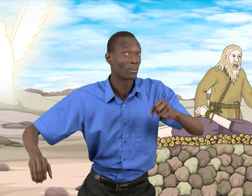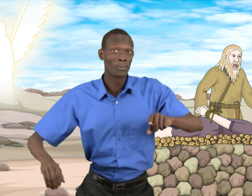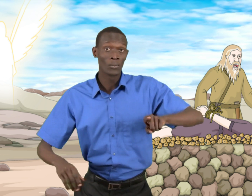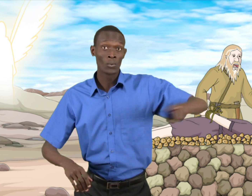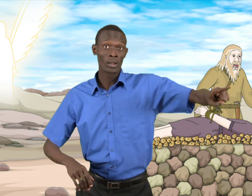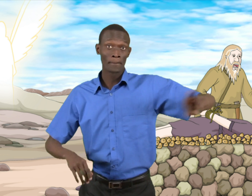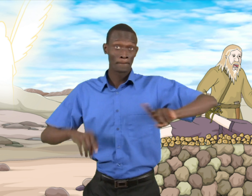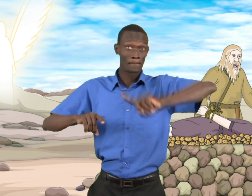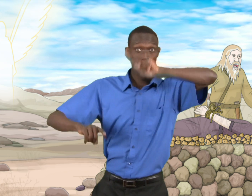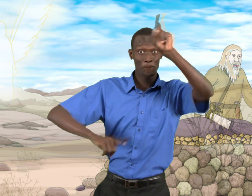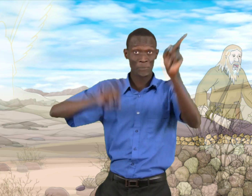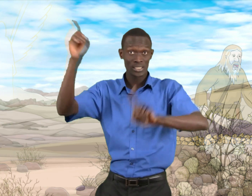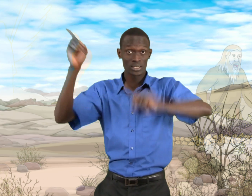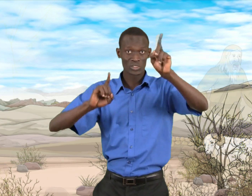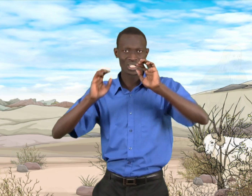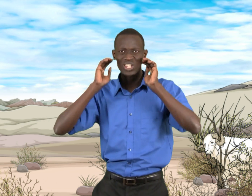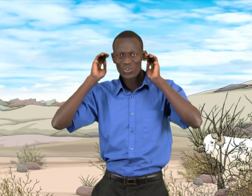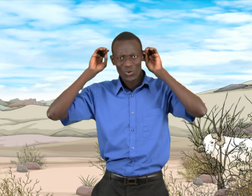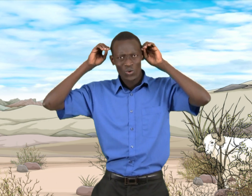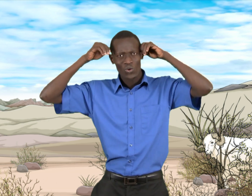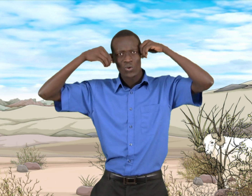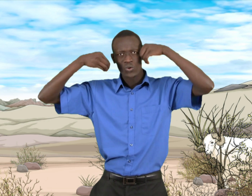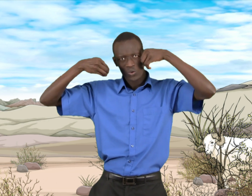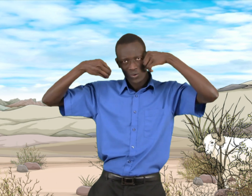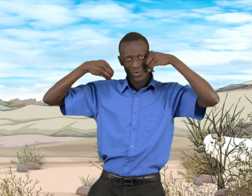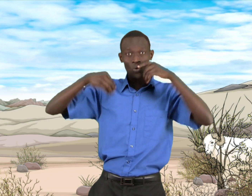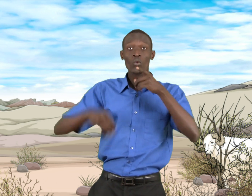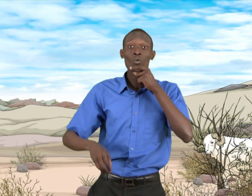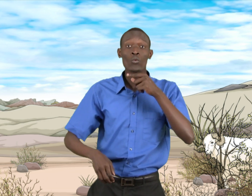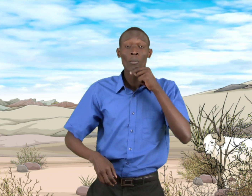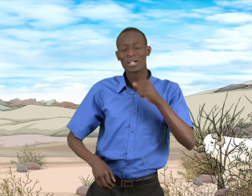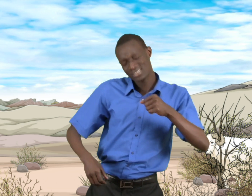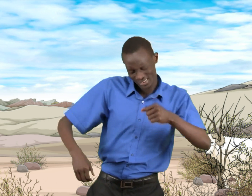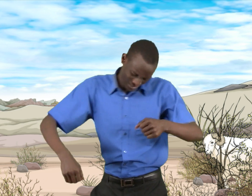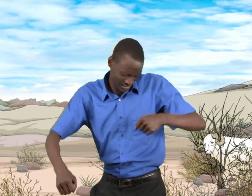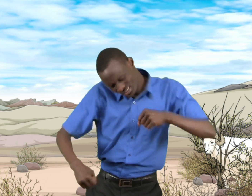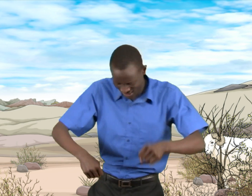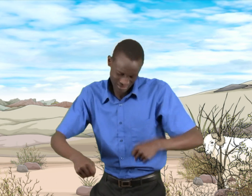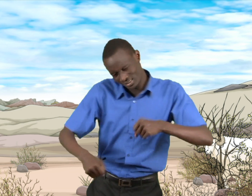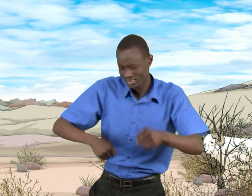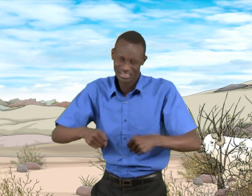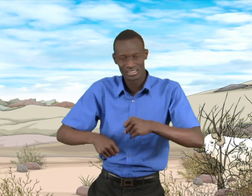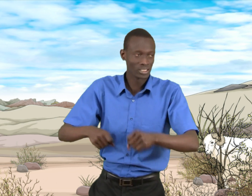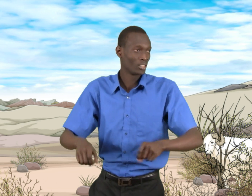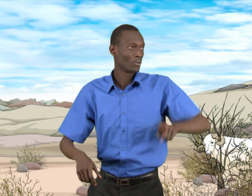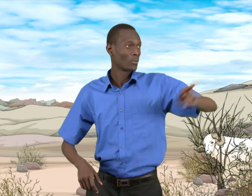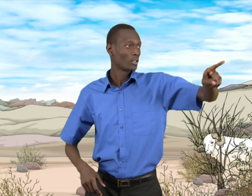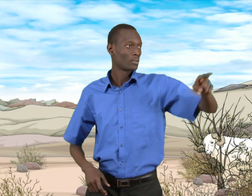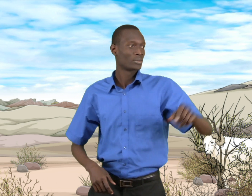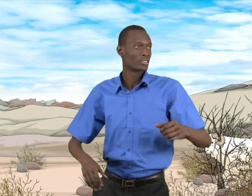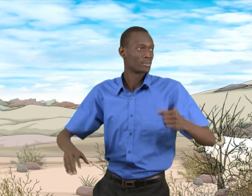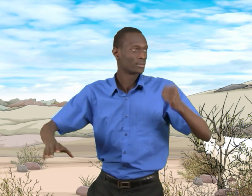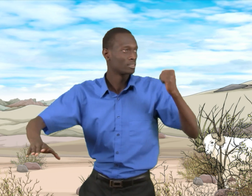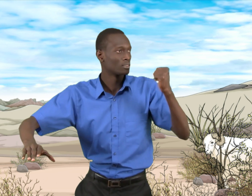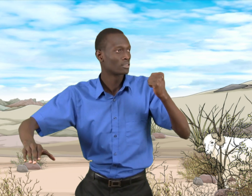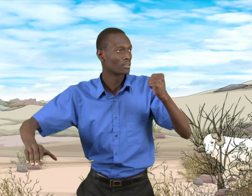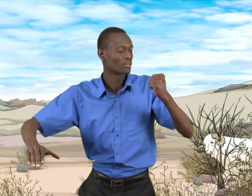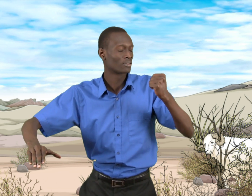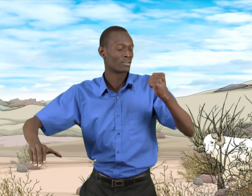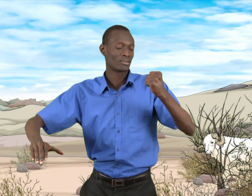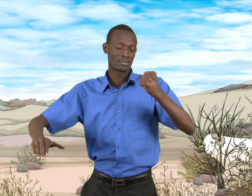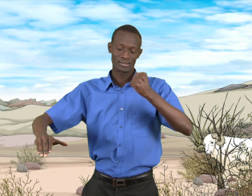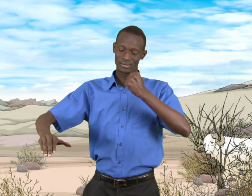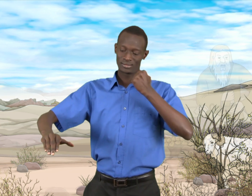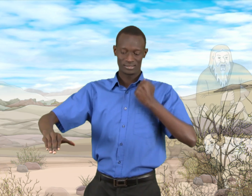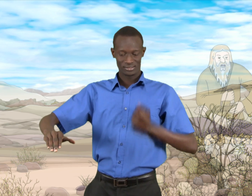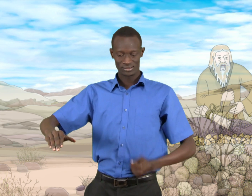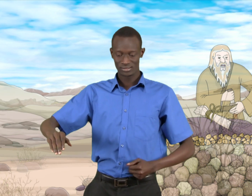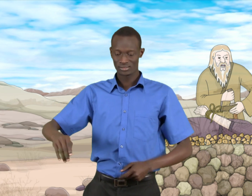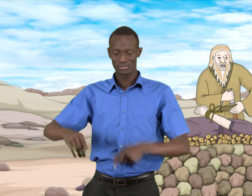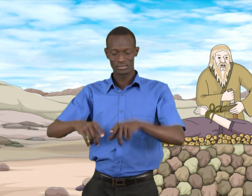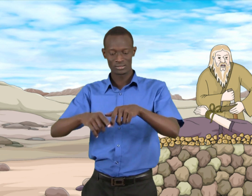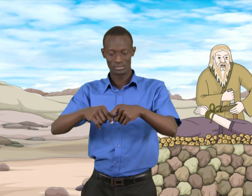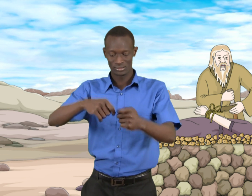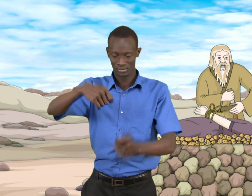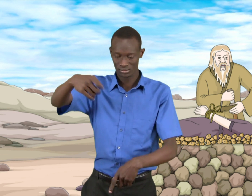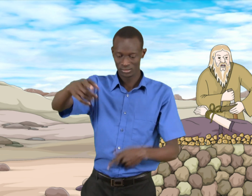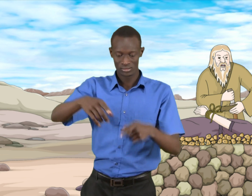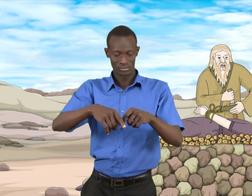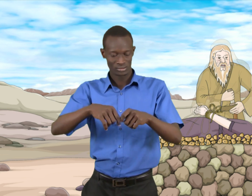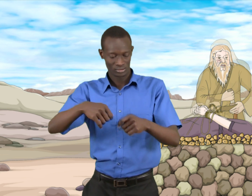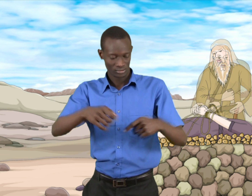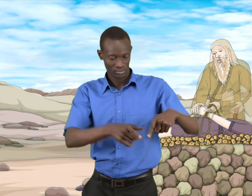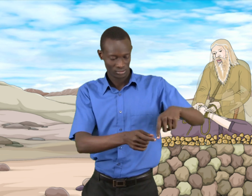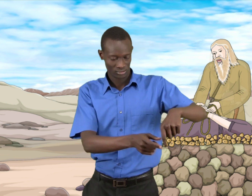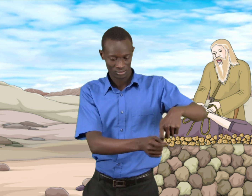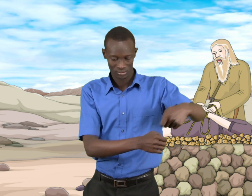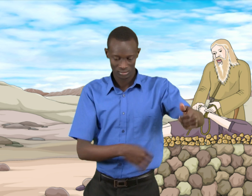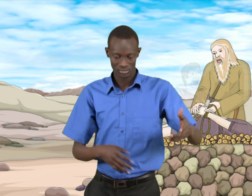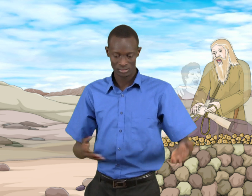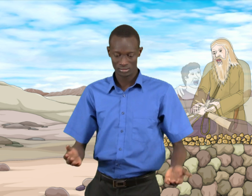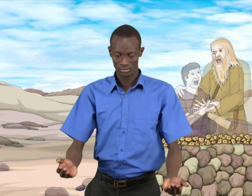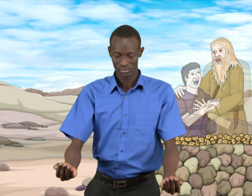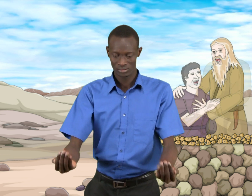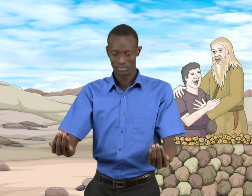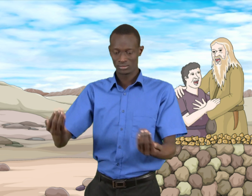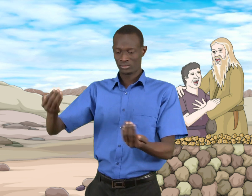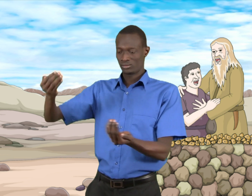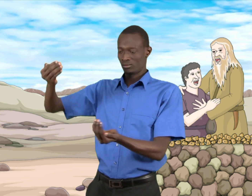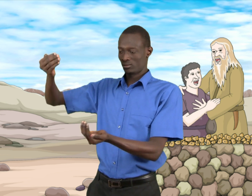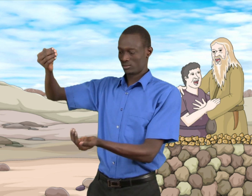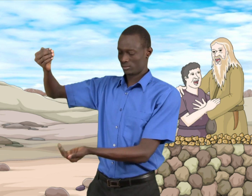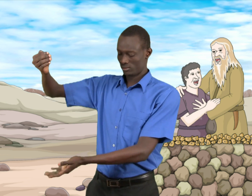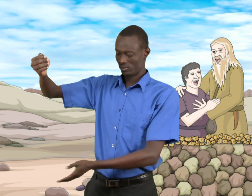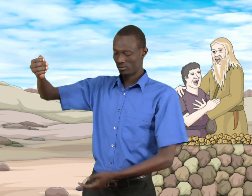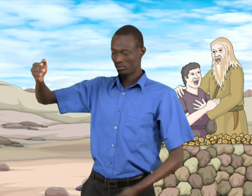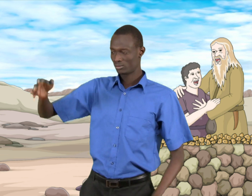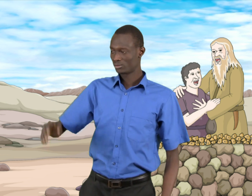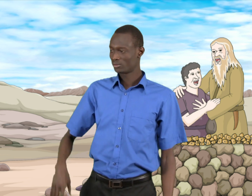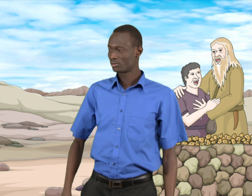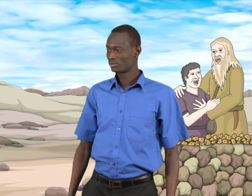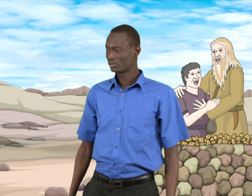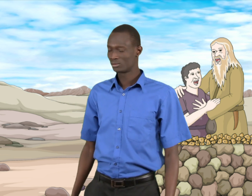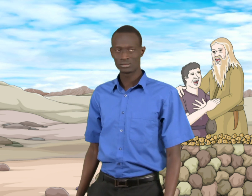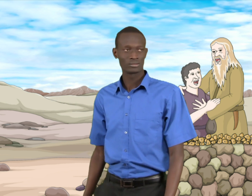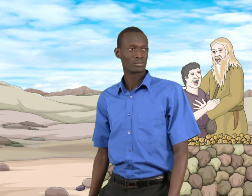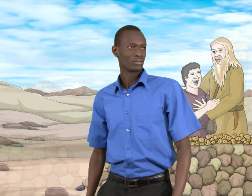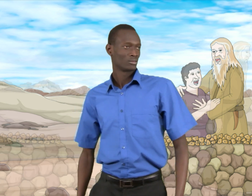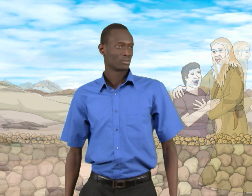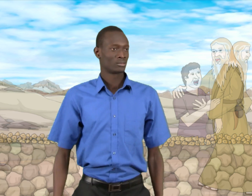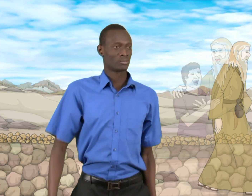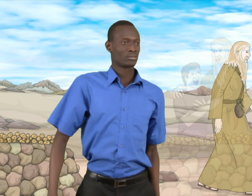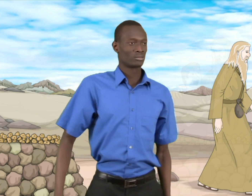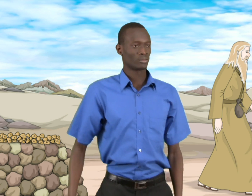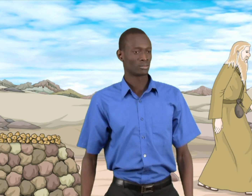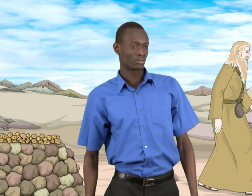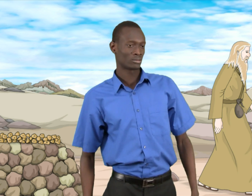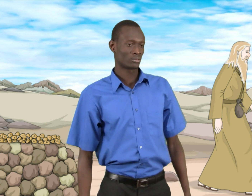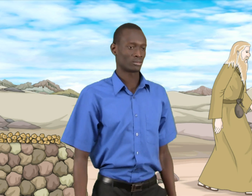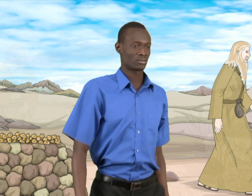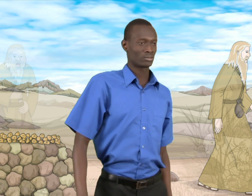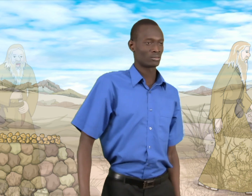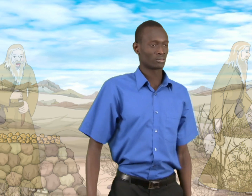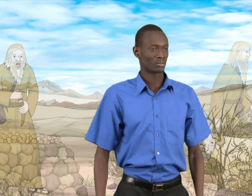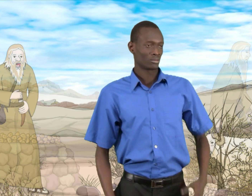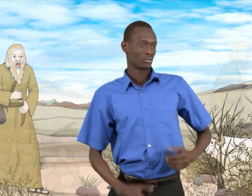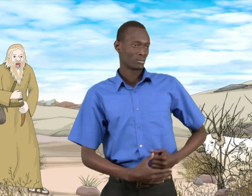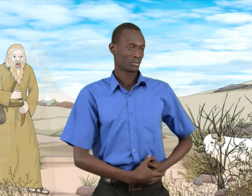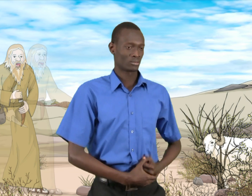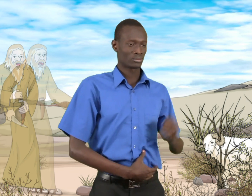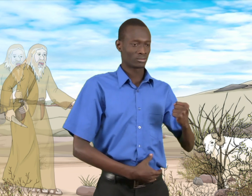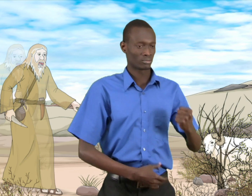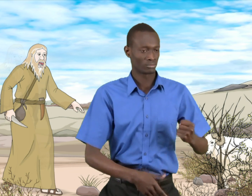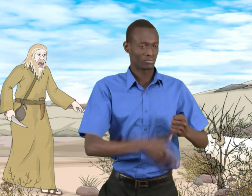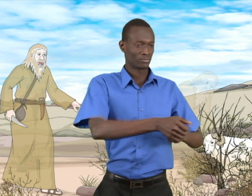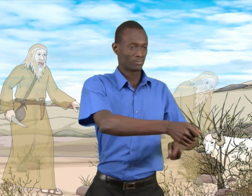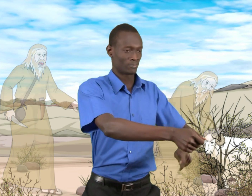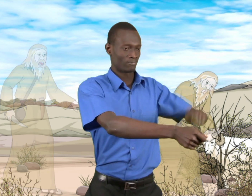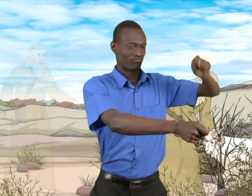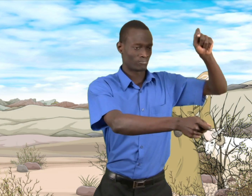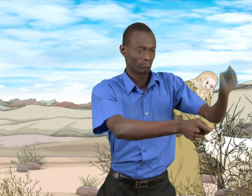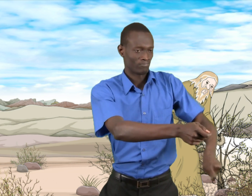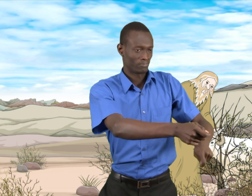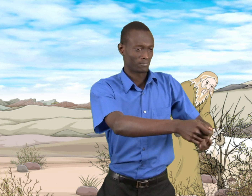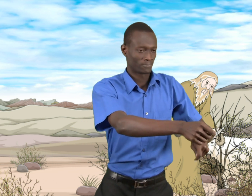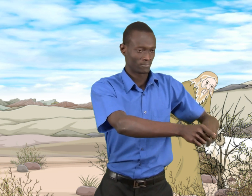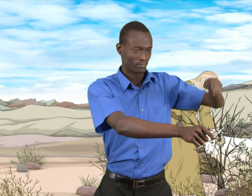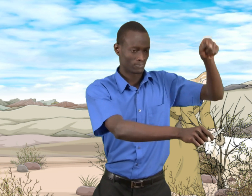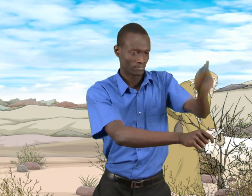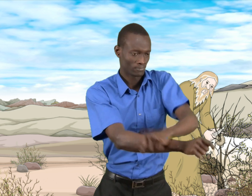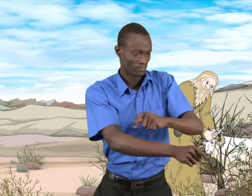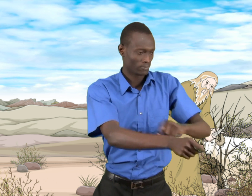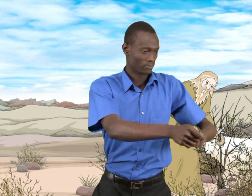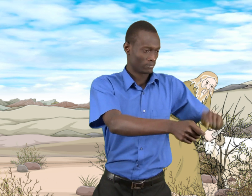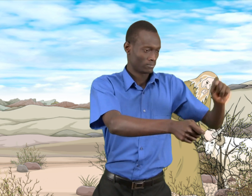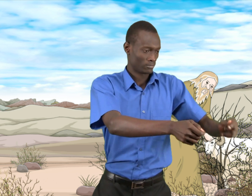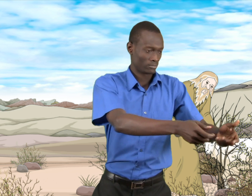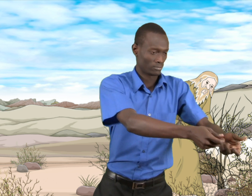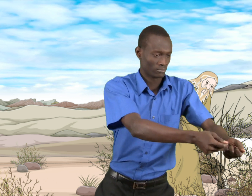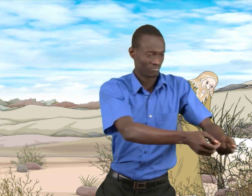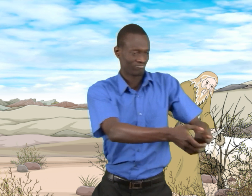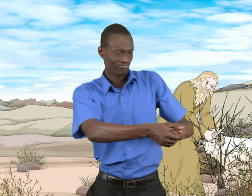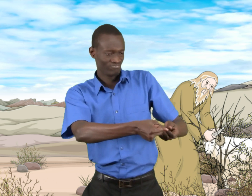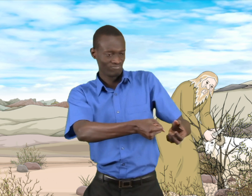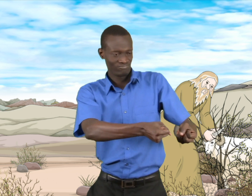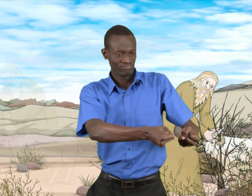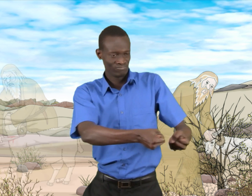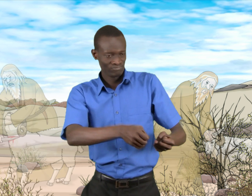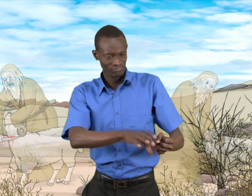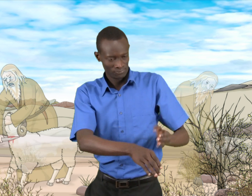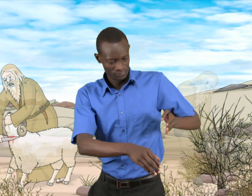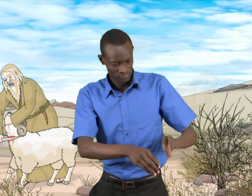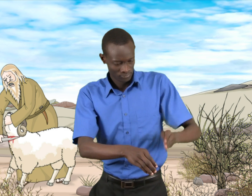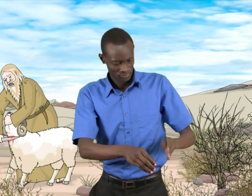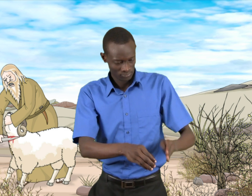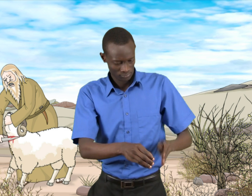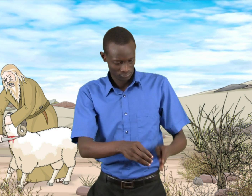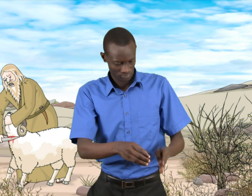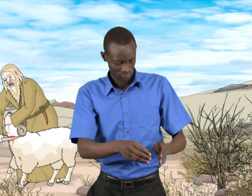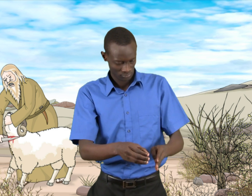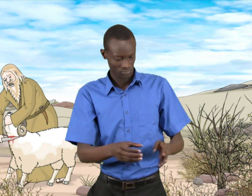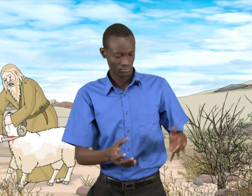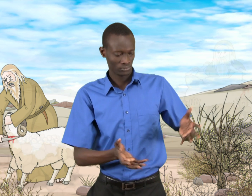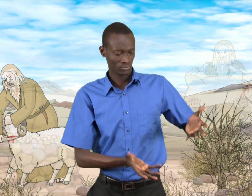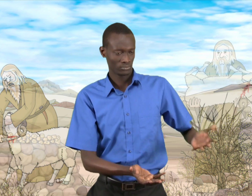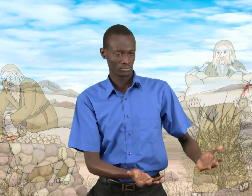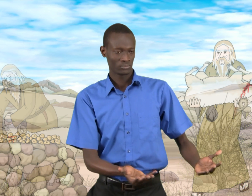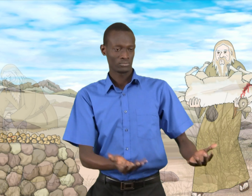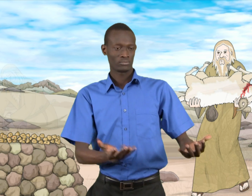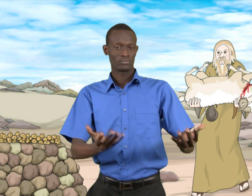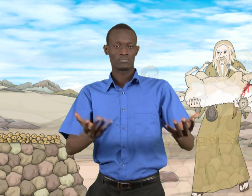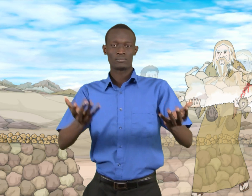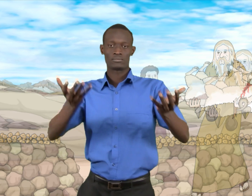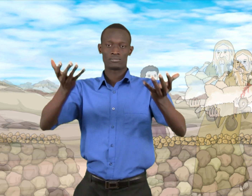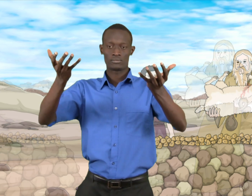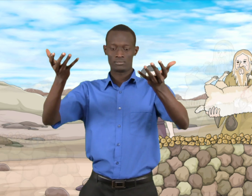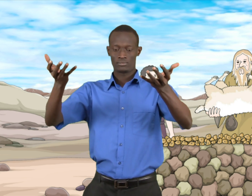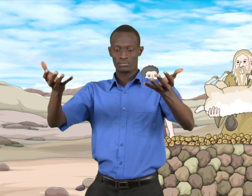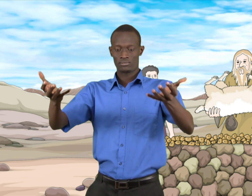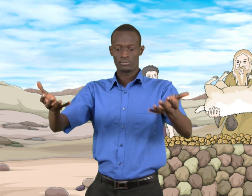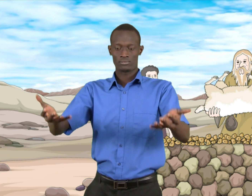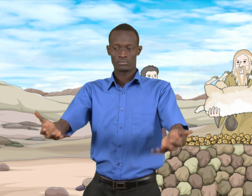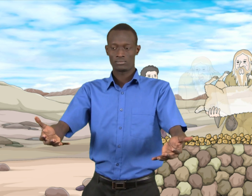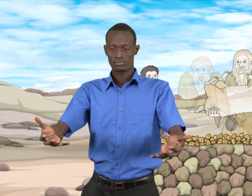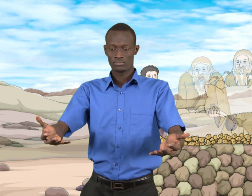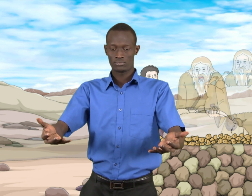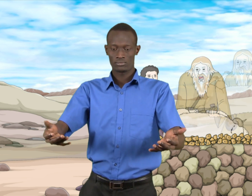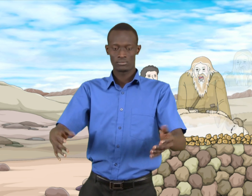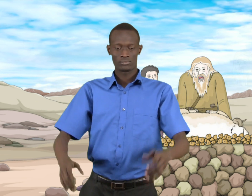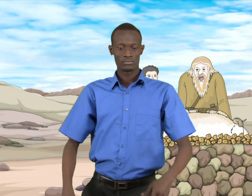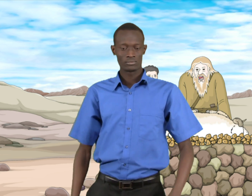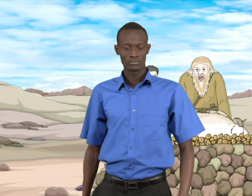Then Abraham looked up and saw behind him a ram in a thicket, caught by its horns.